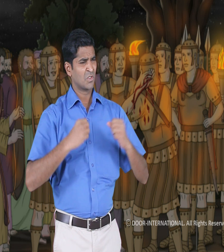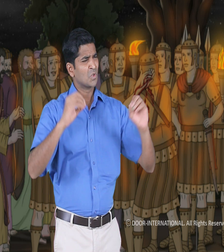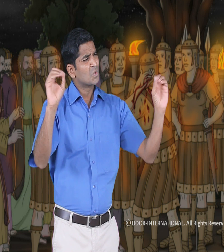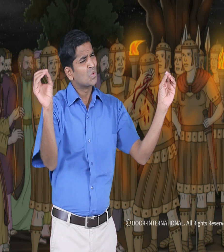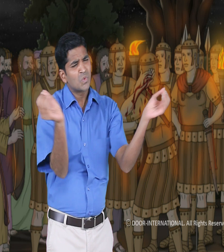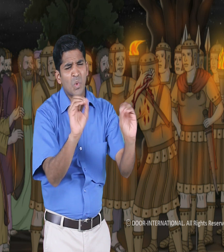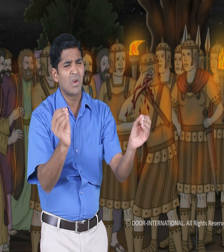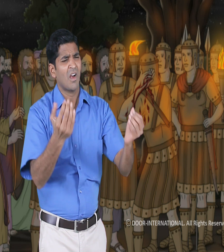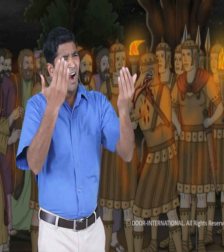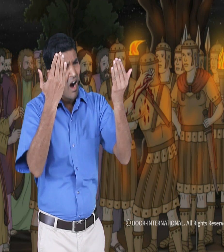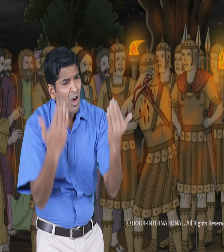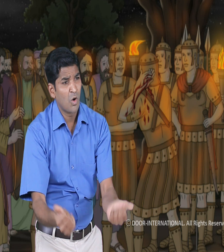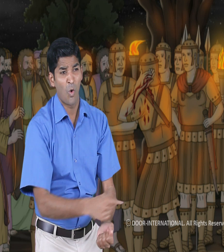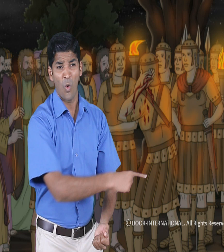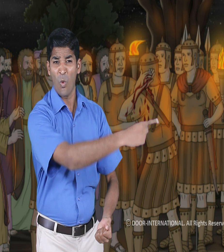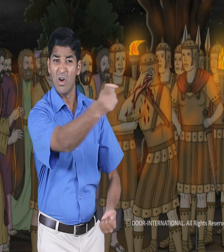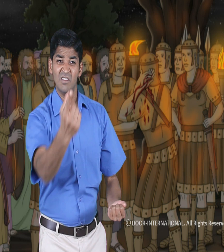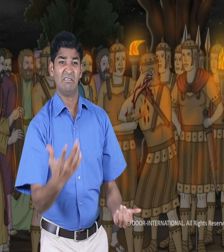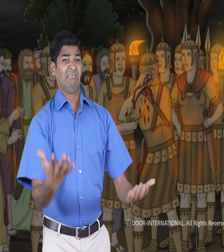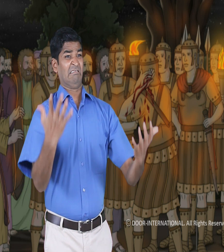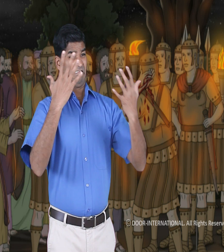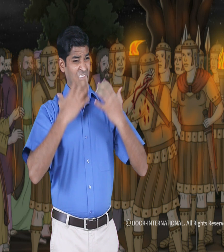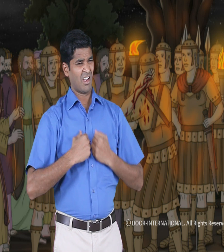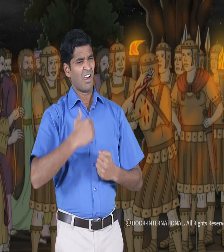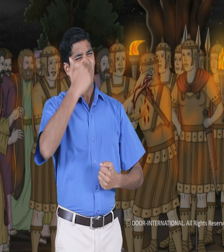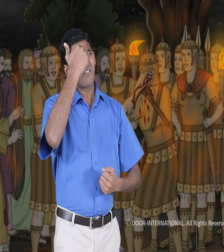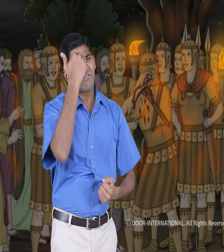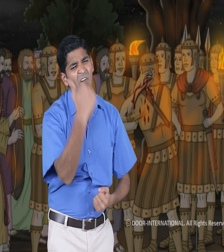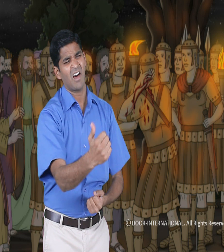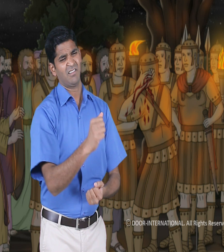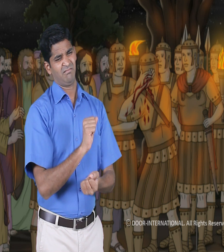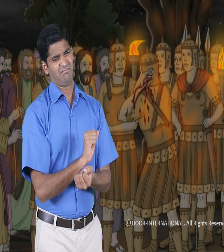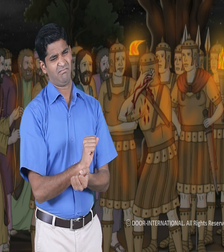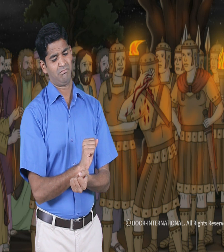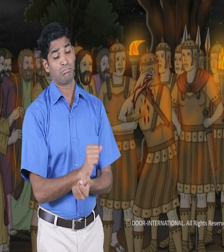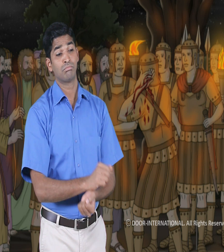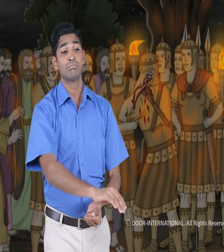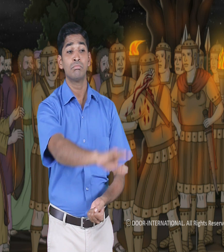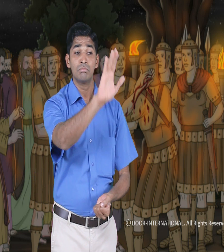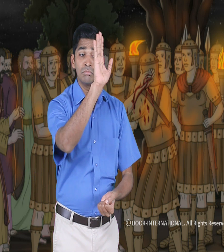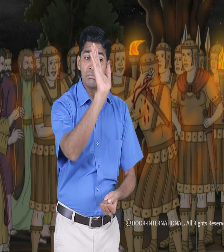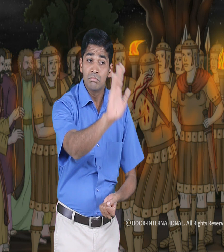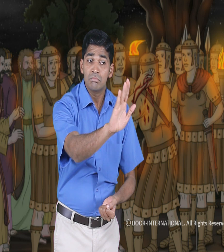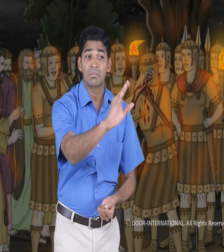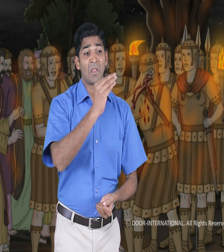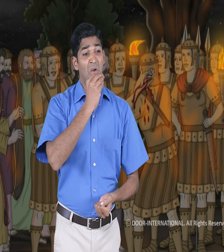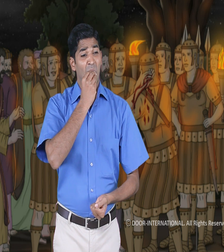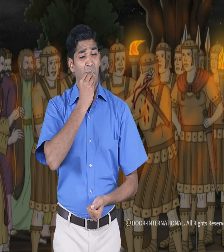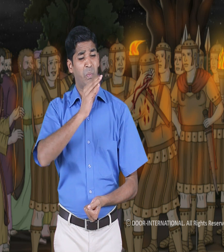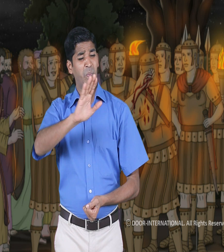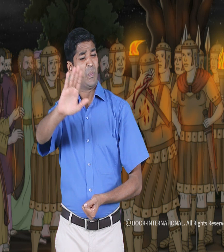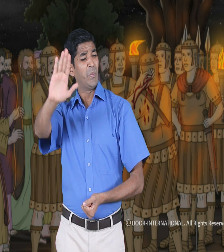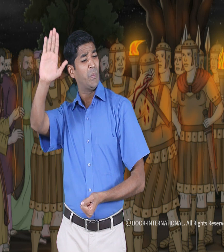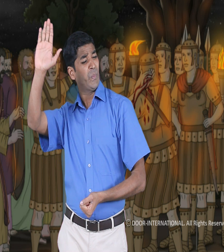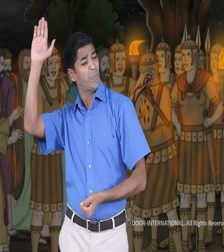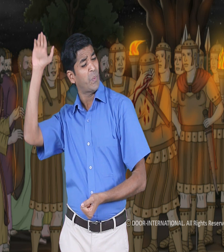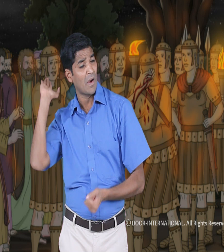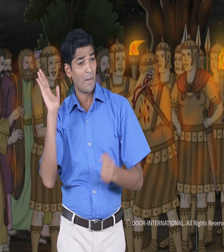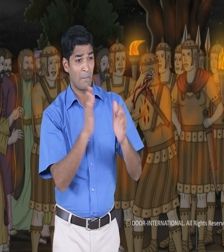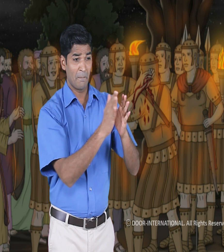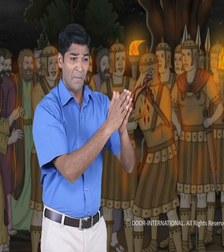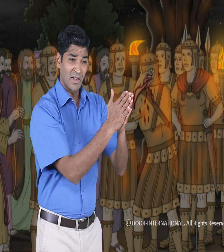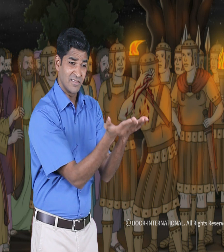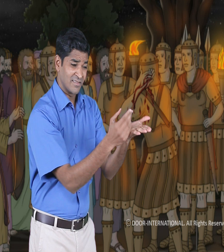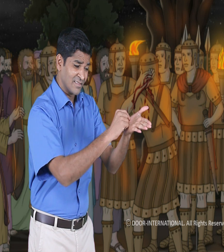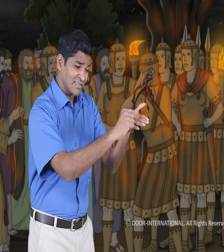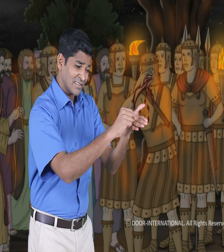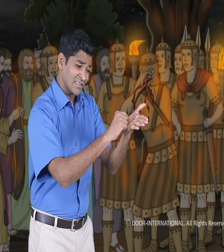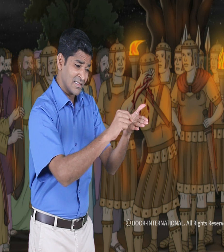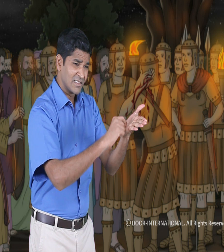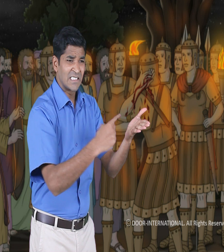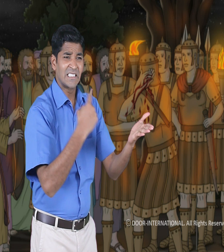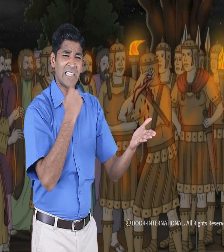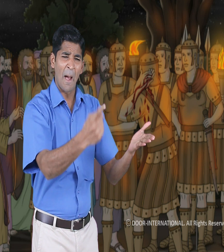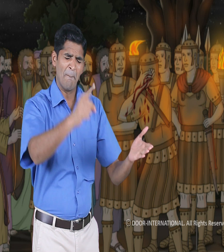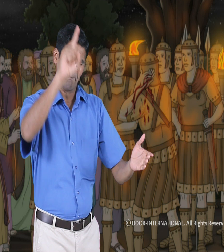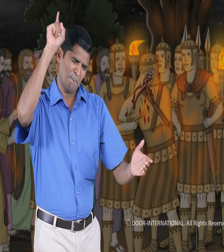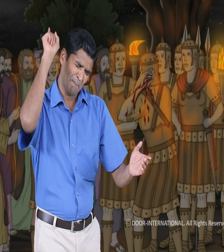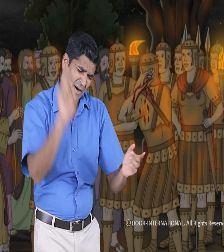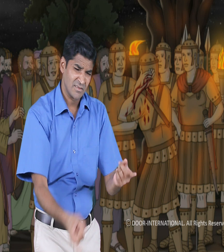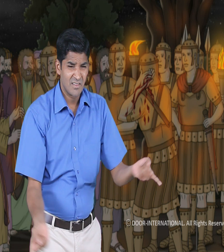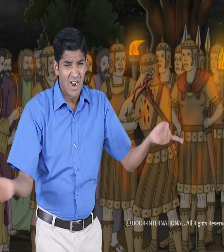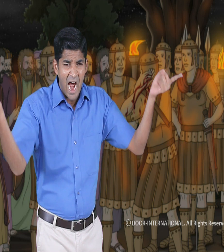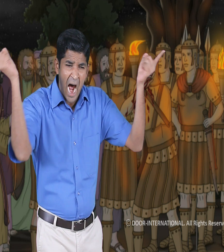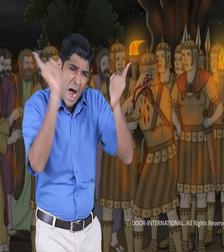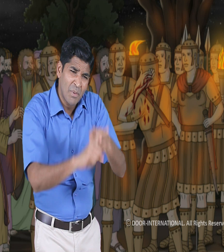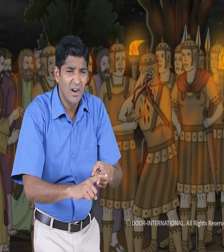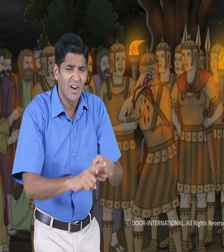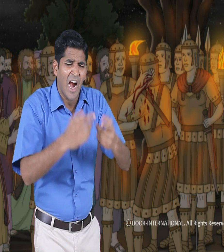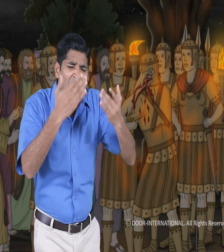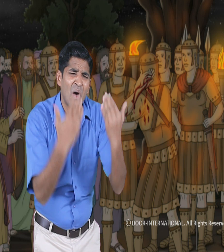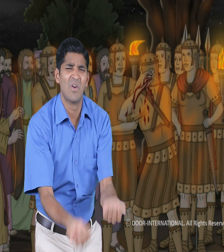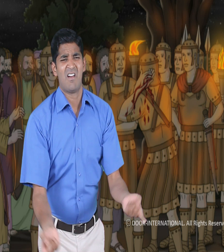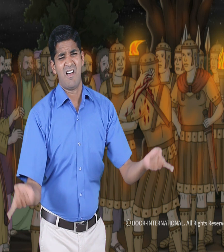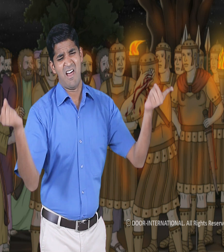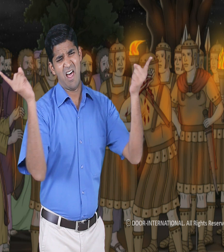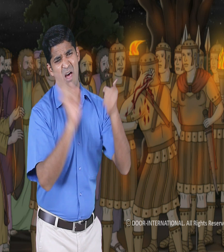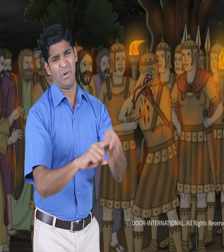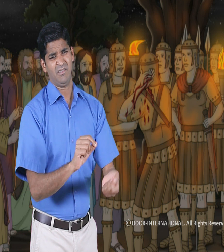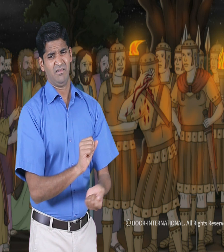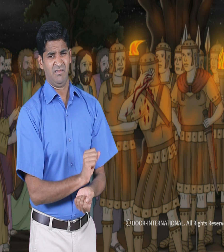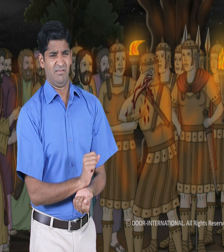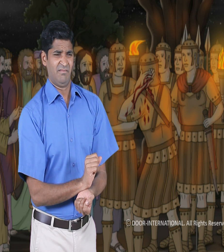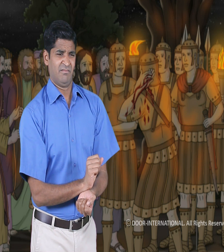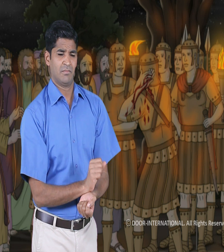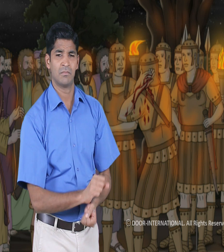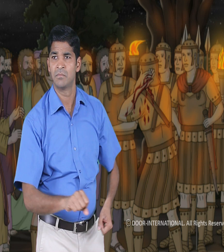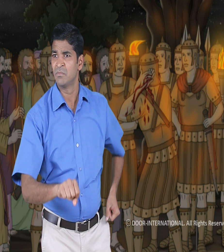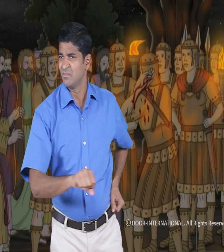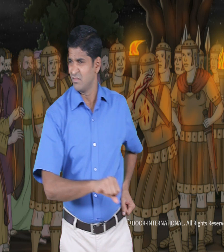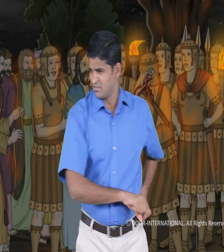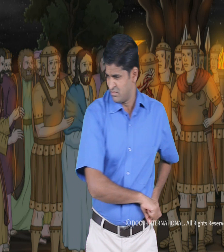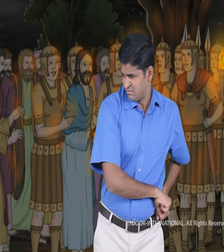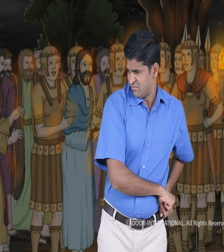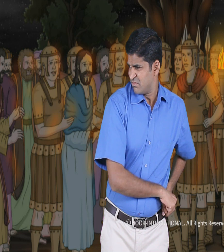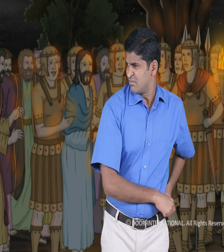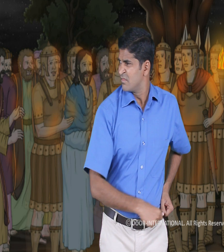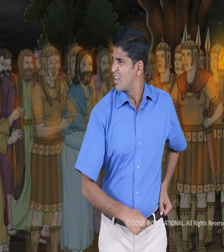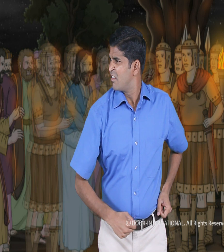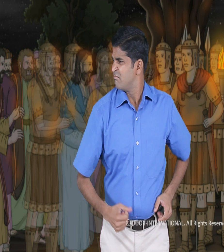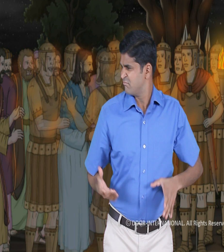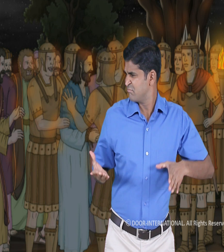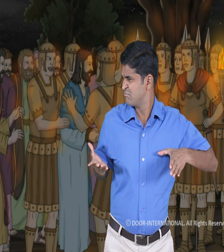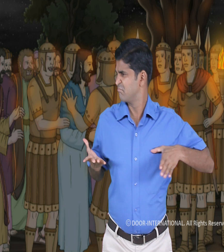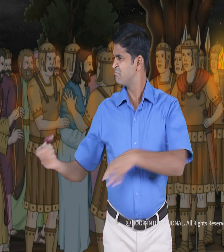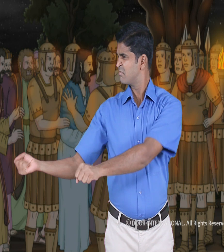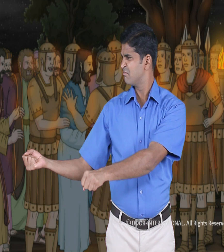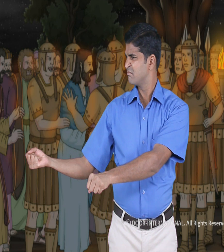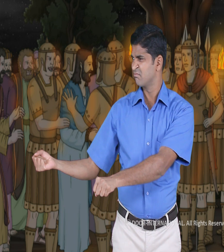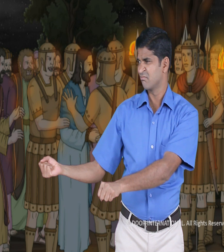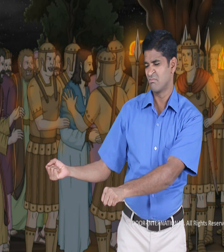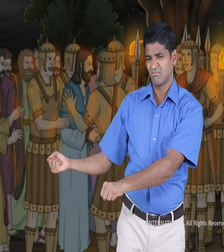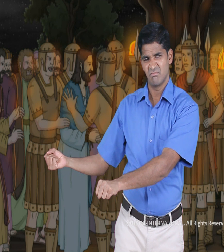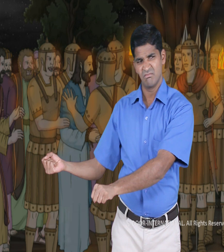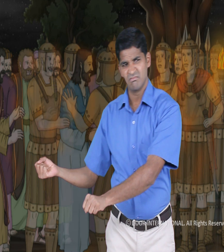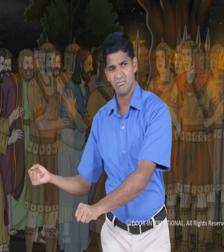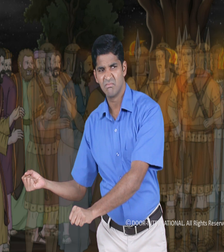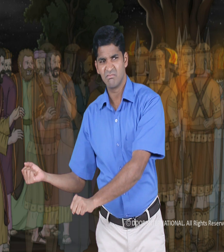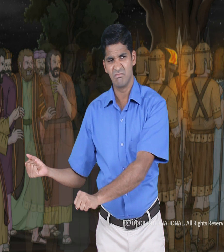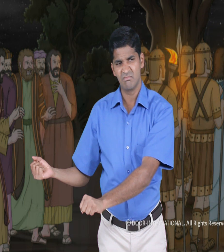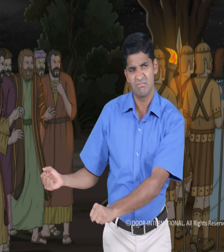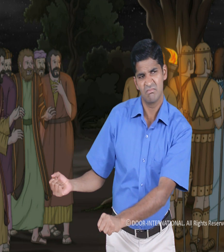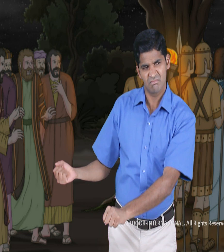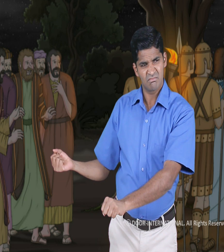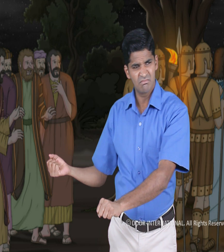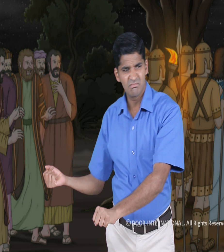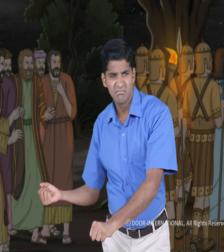Every day I sat teaching in the temple courts, and you did not arrest Me.